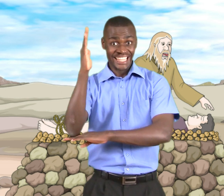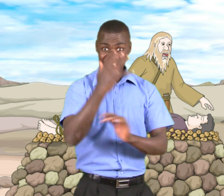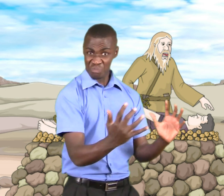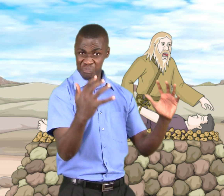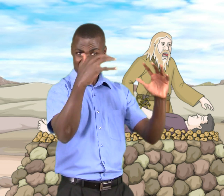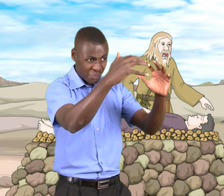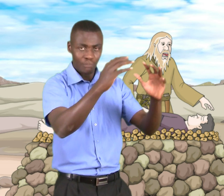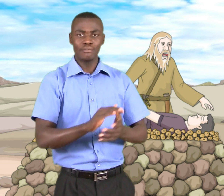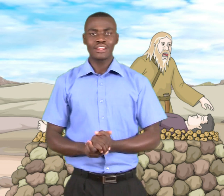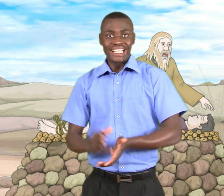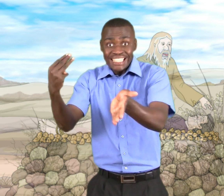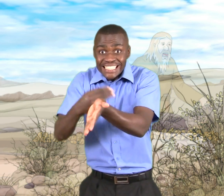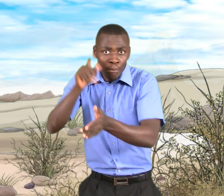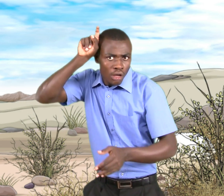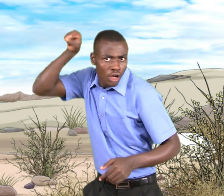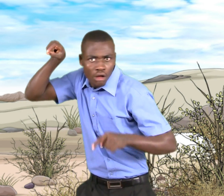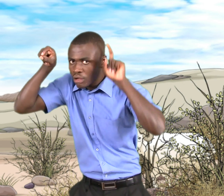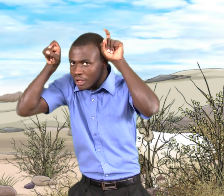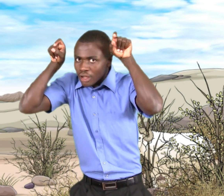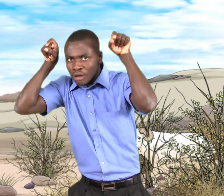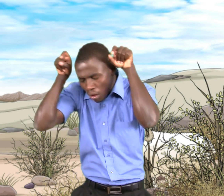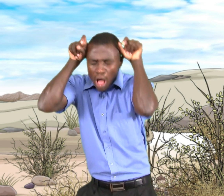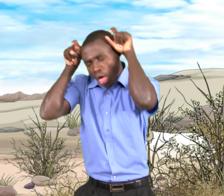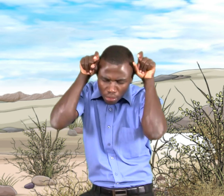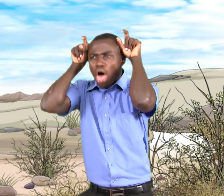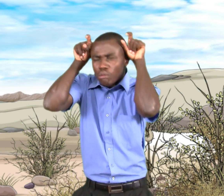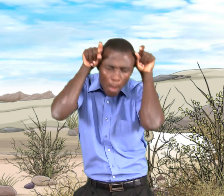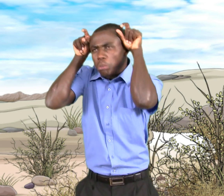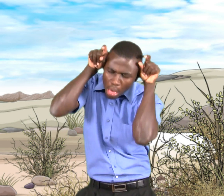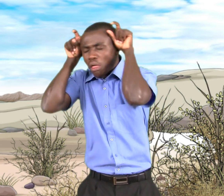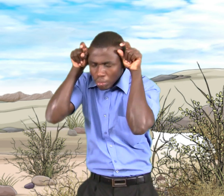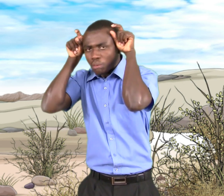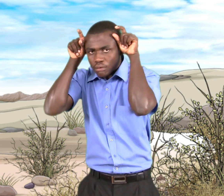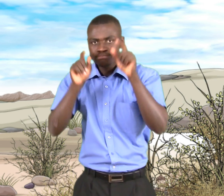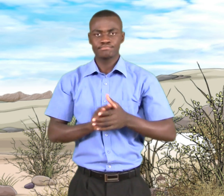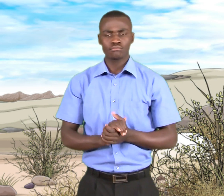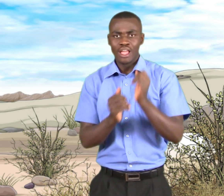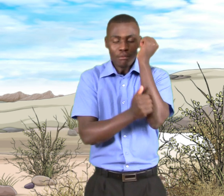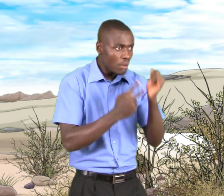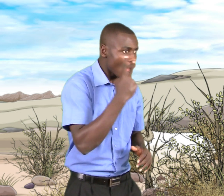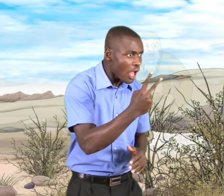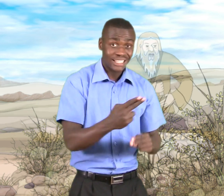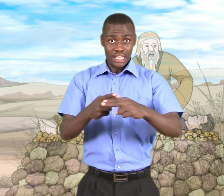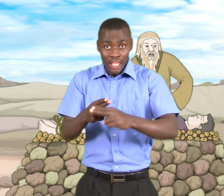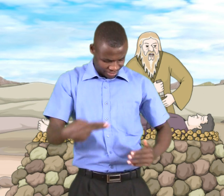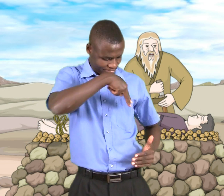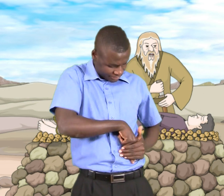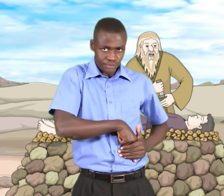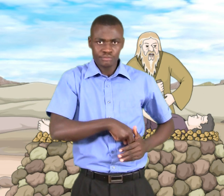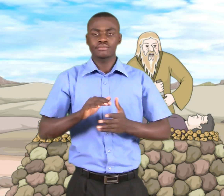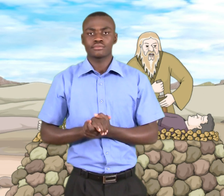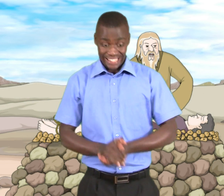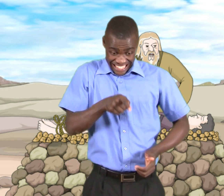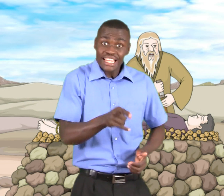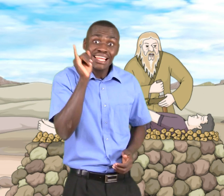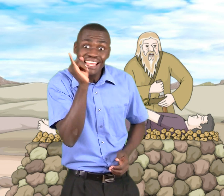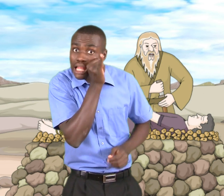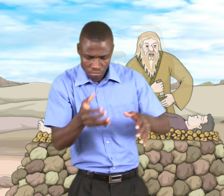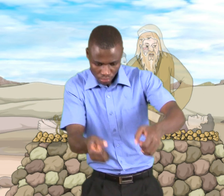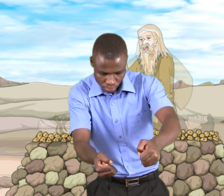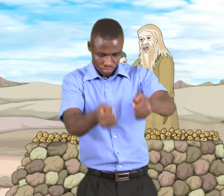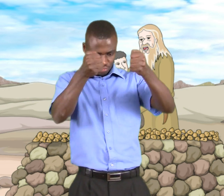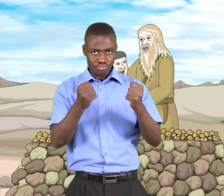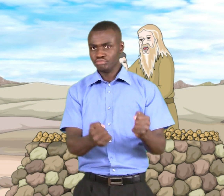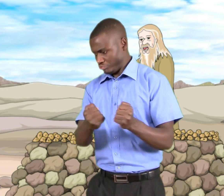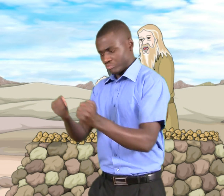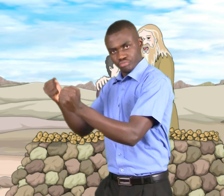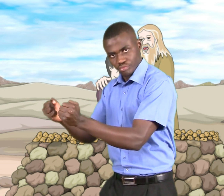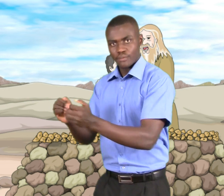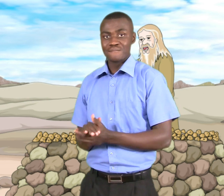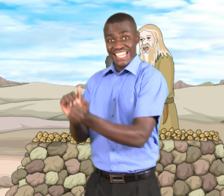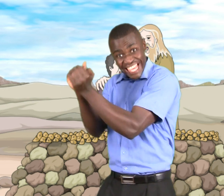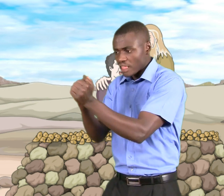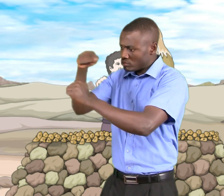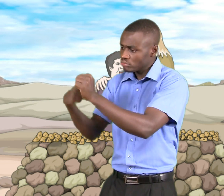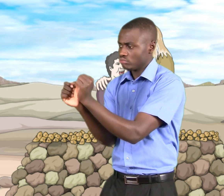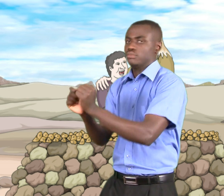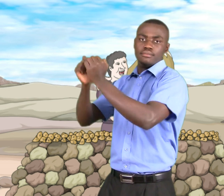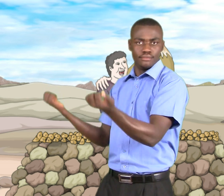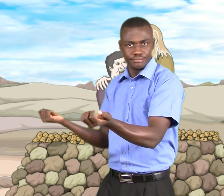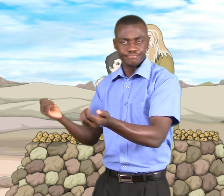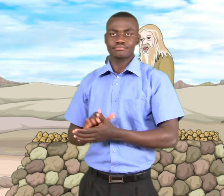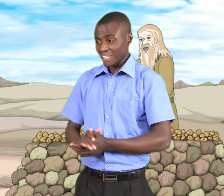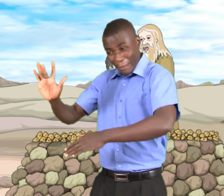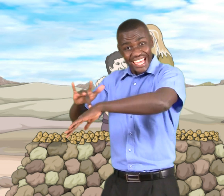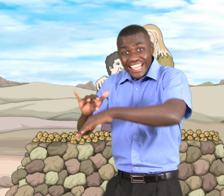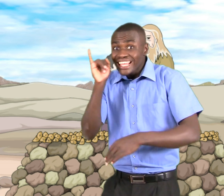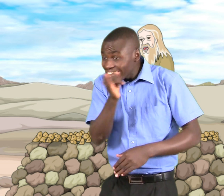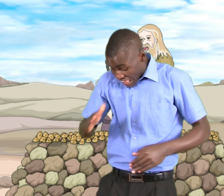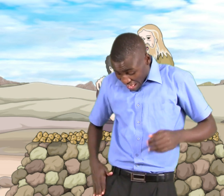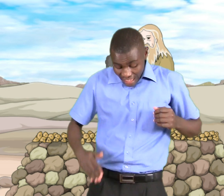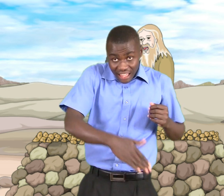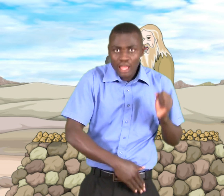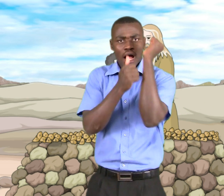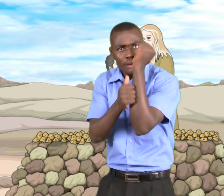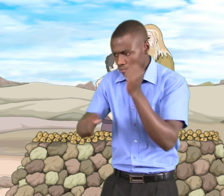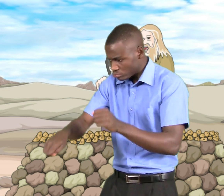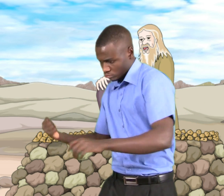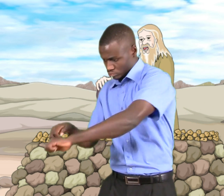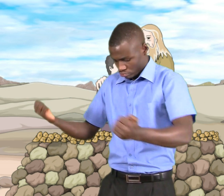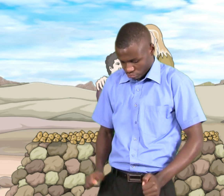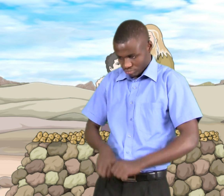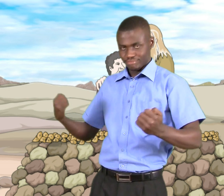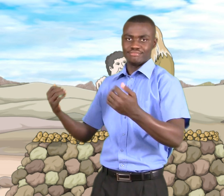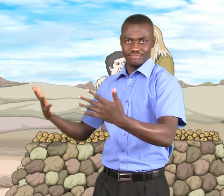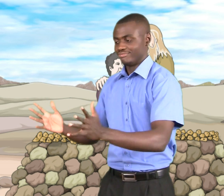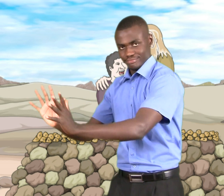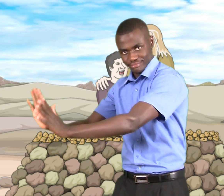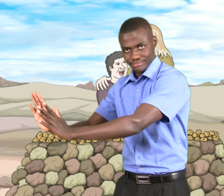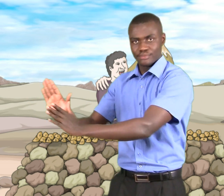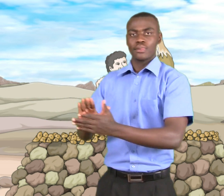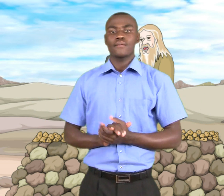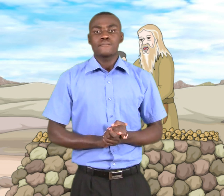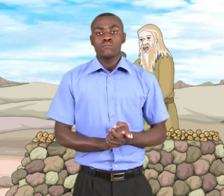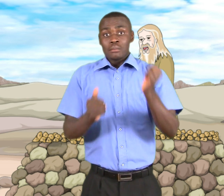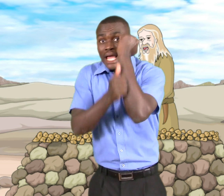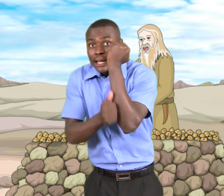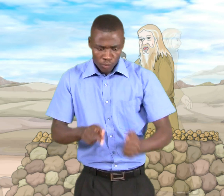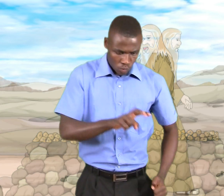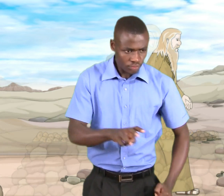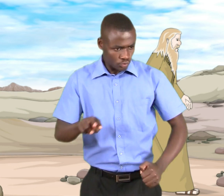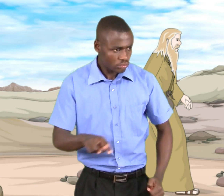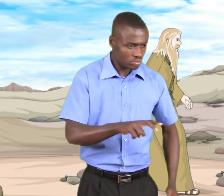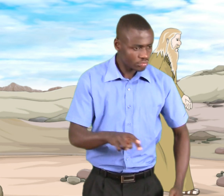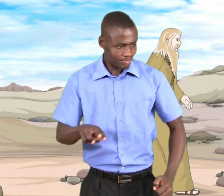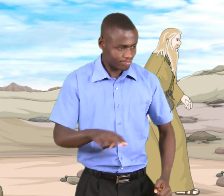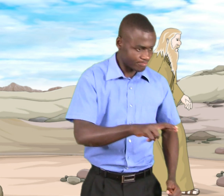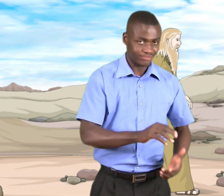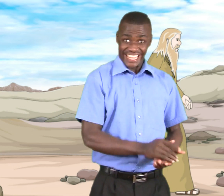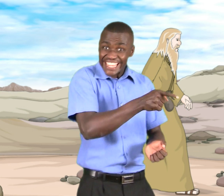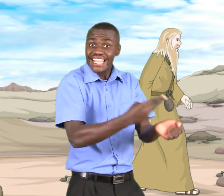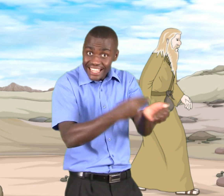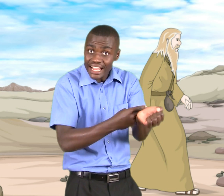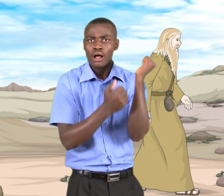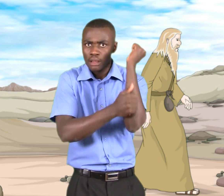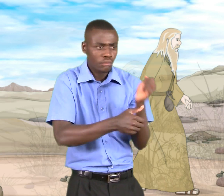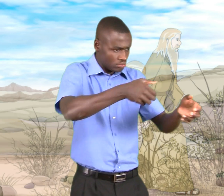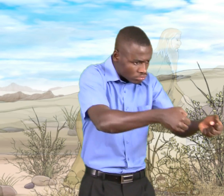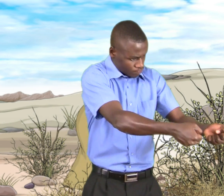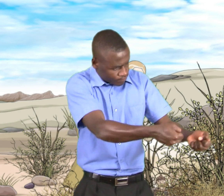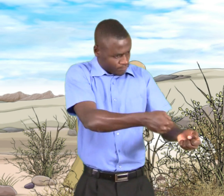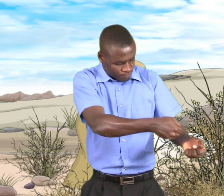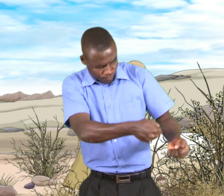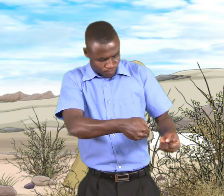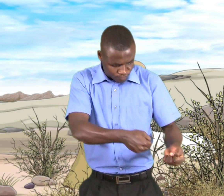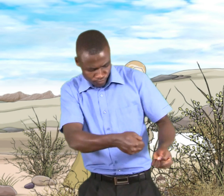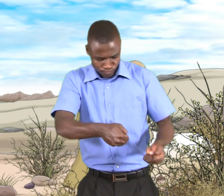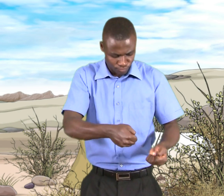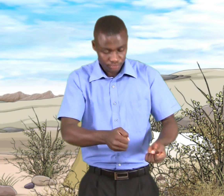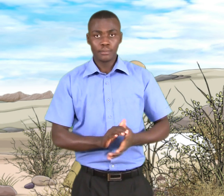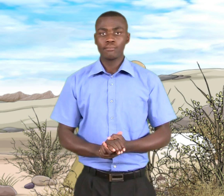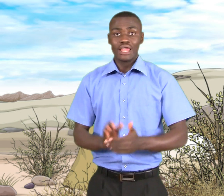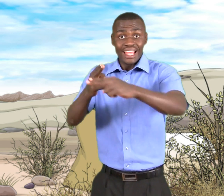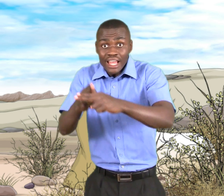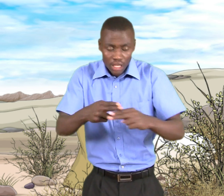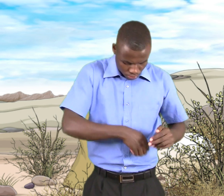Then Abraham looked up and saw behind him a ram in a thicket, caught by its horns.